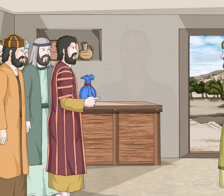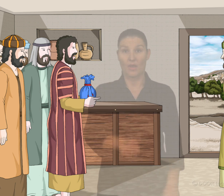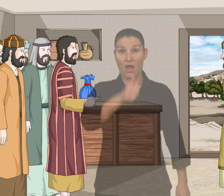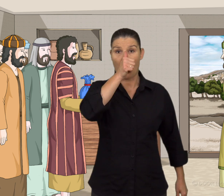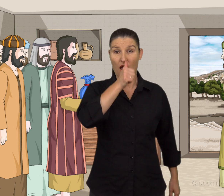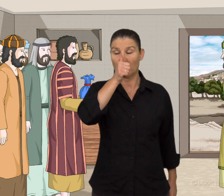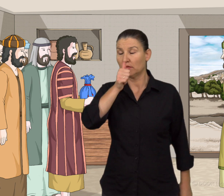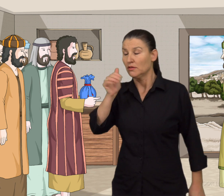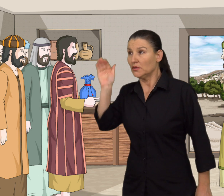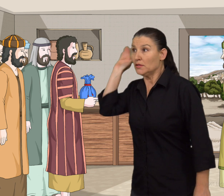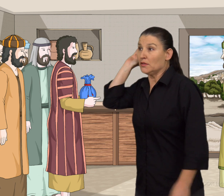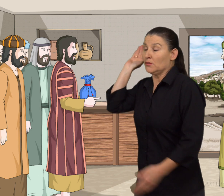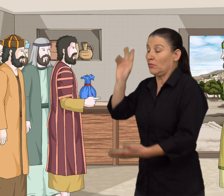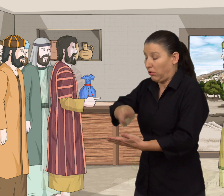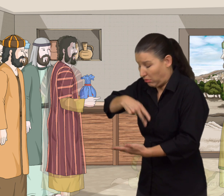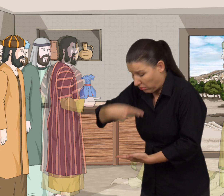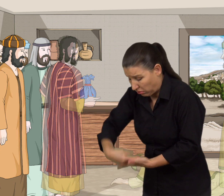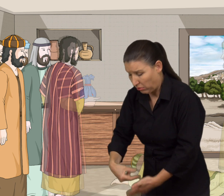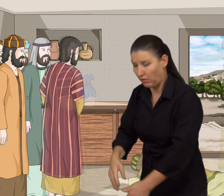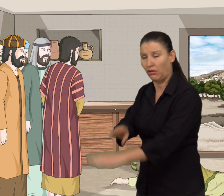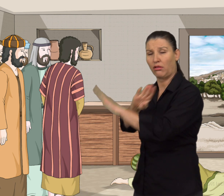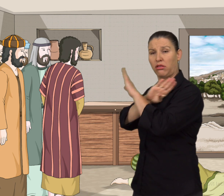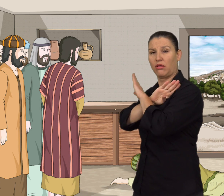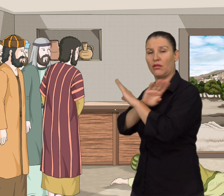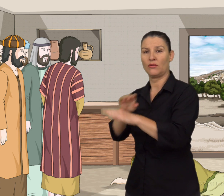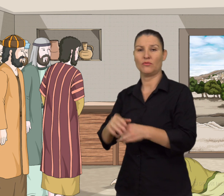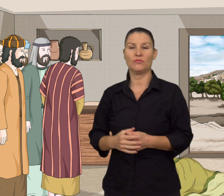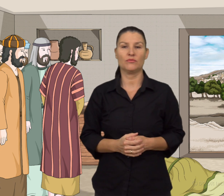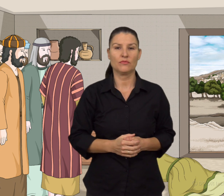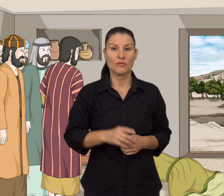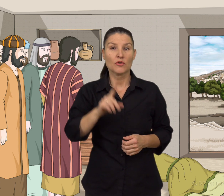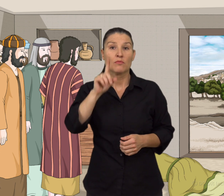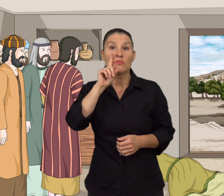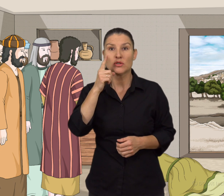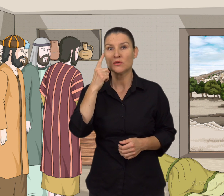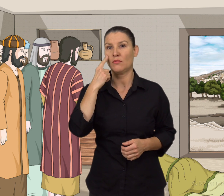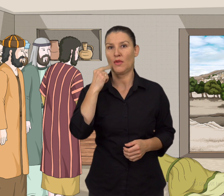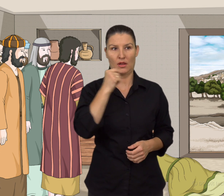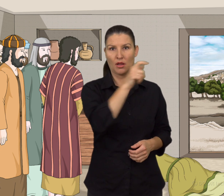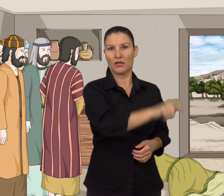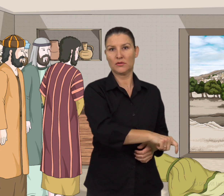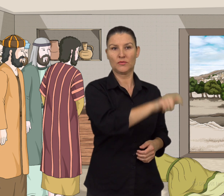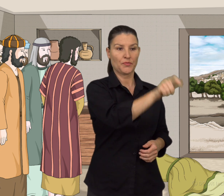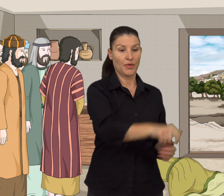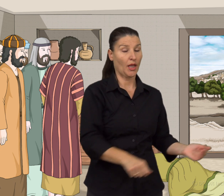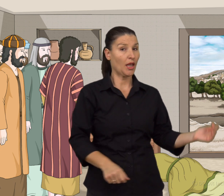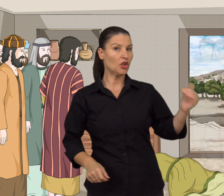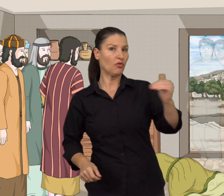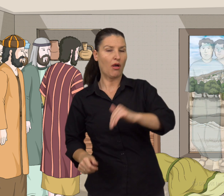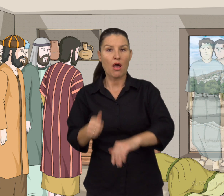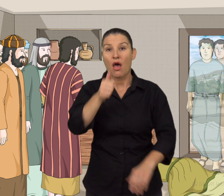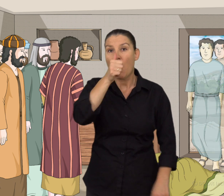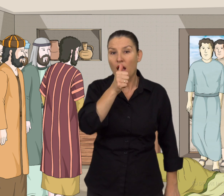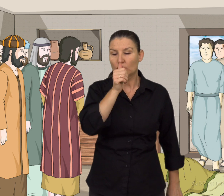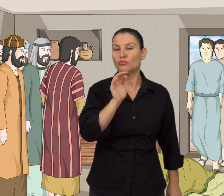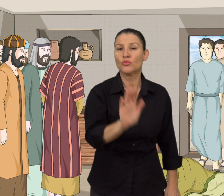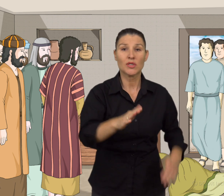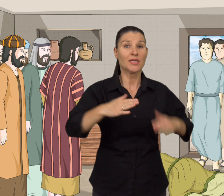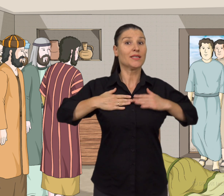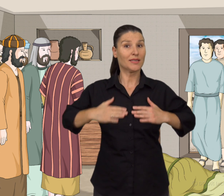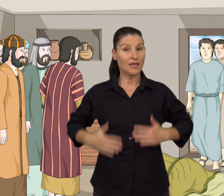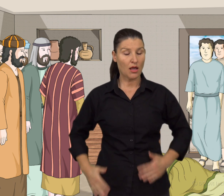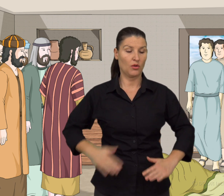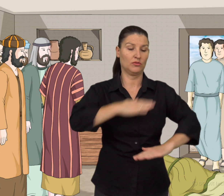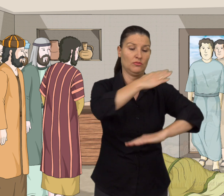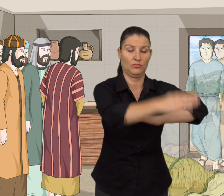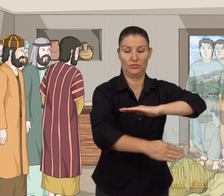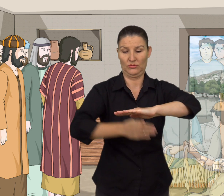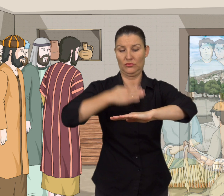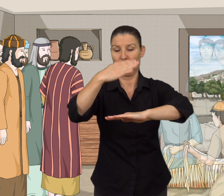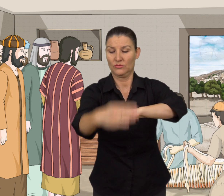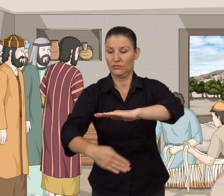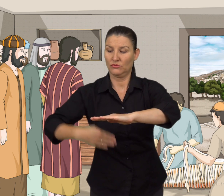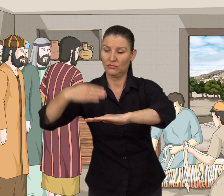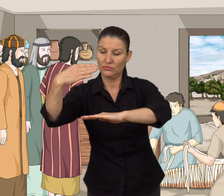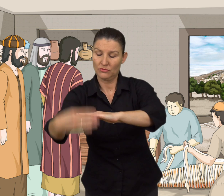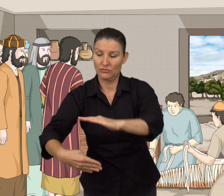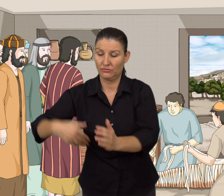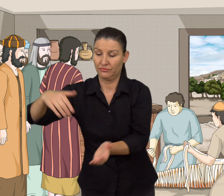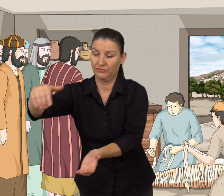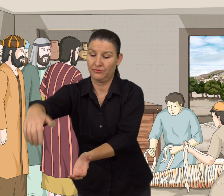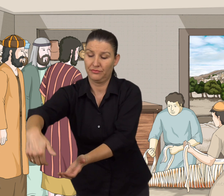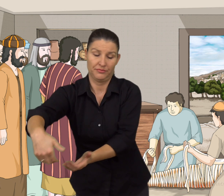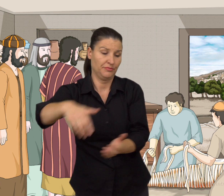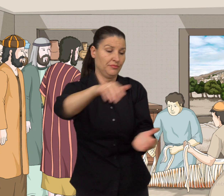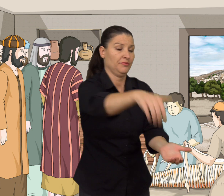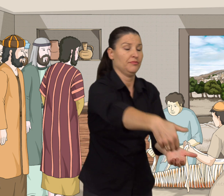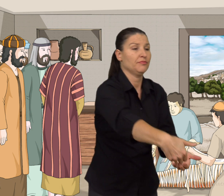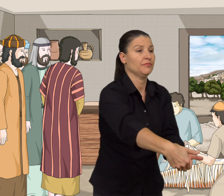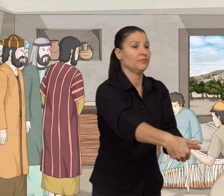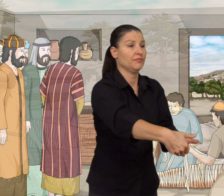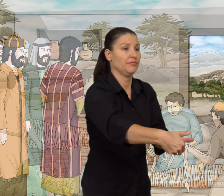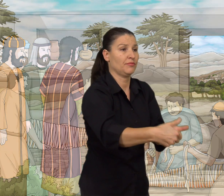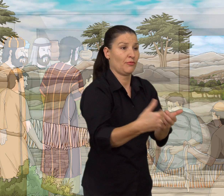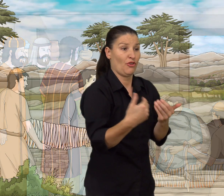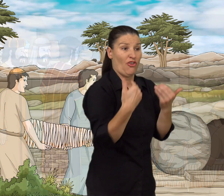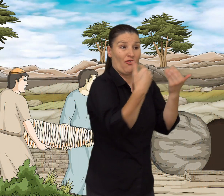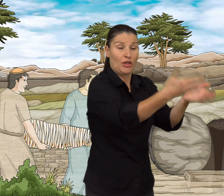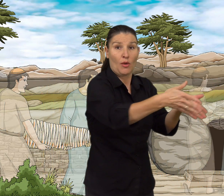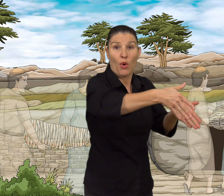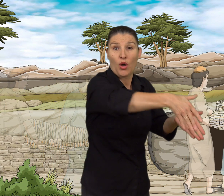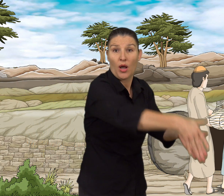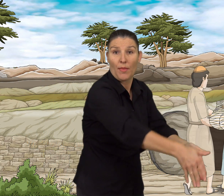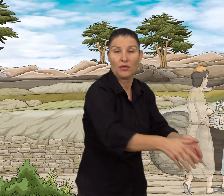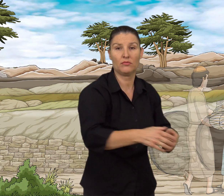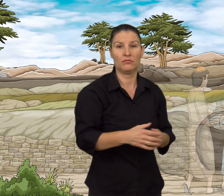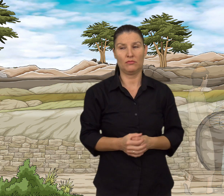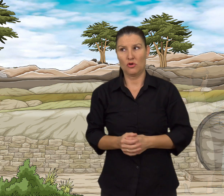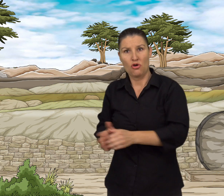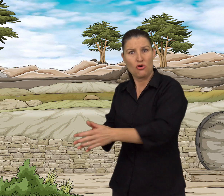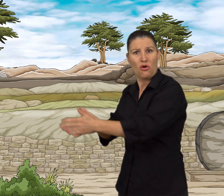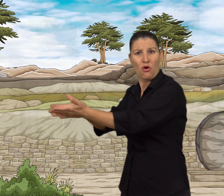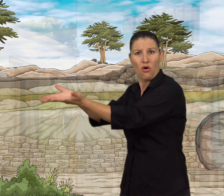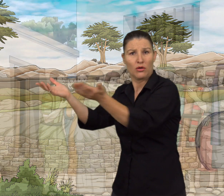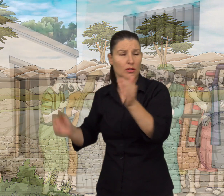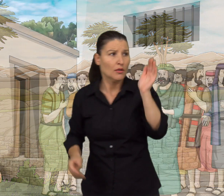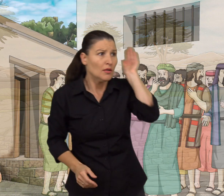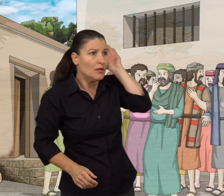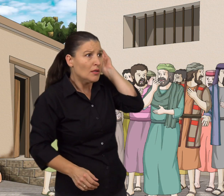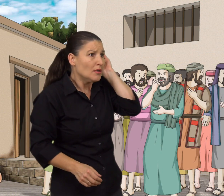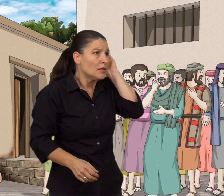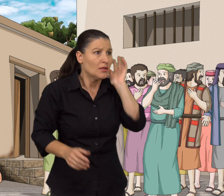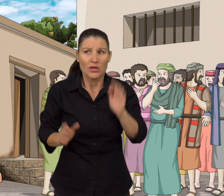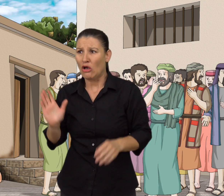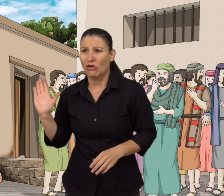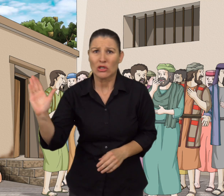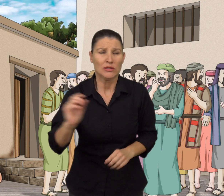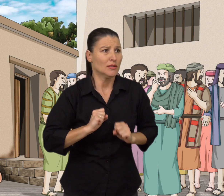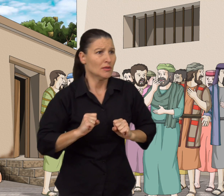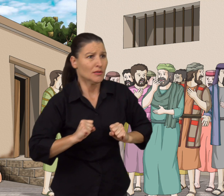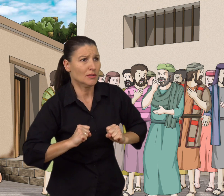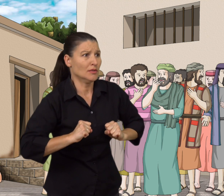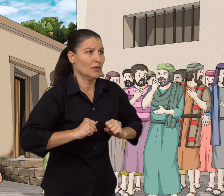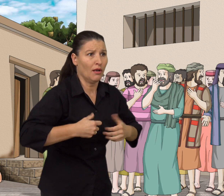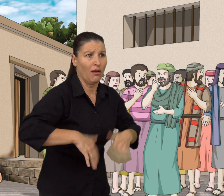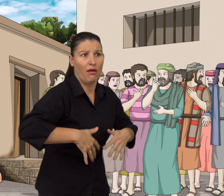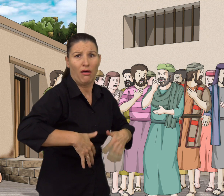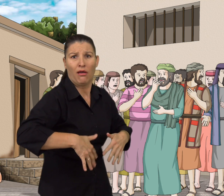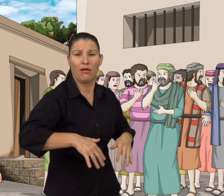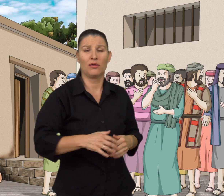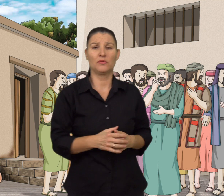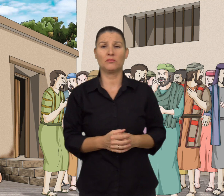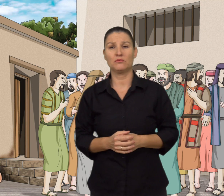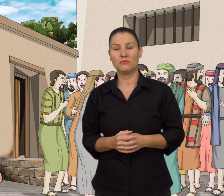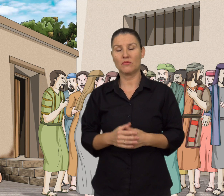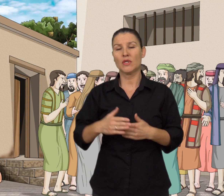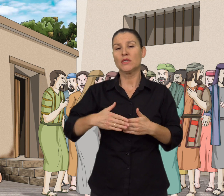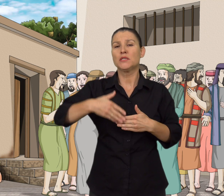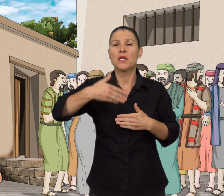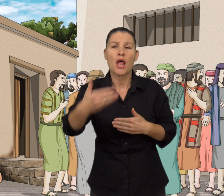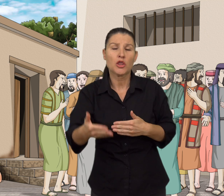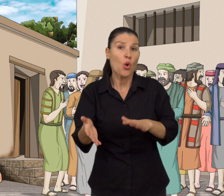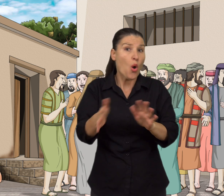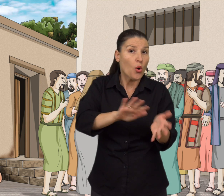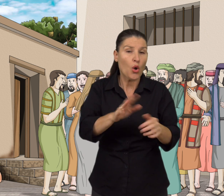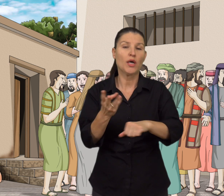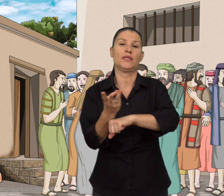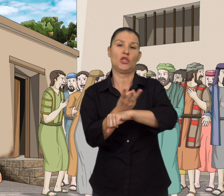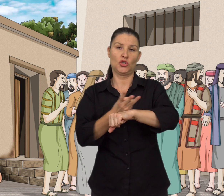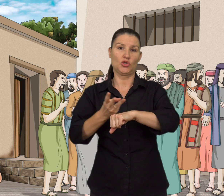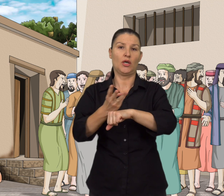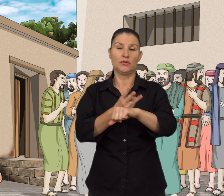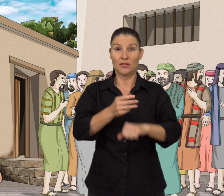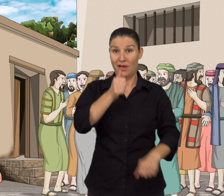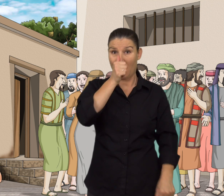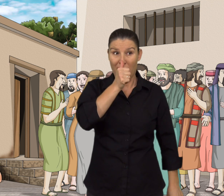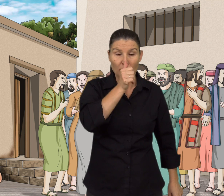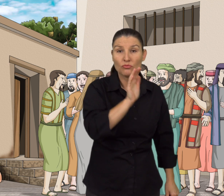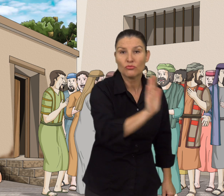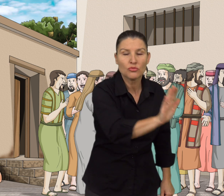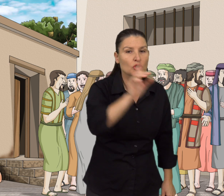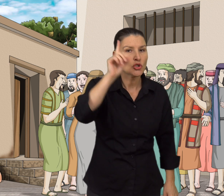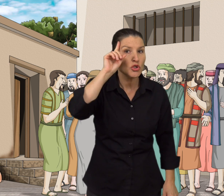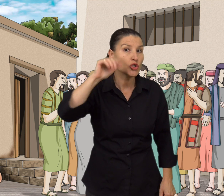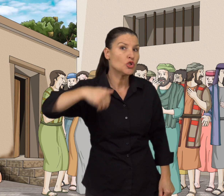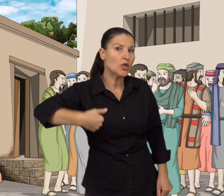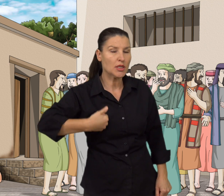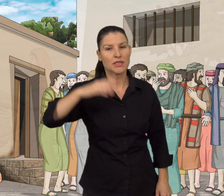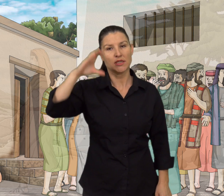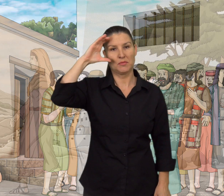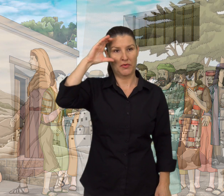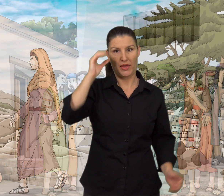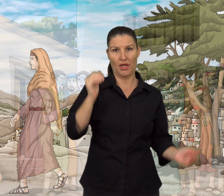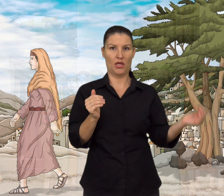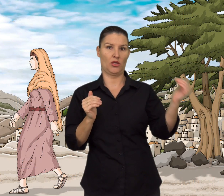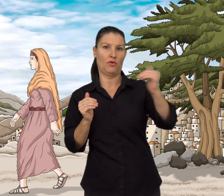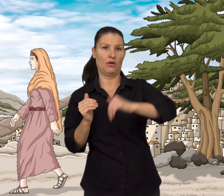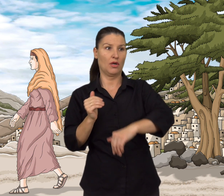On hearing these words, Ananias fell down and died. And great fear came over all who heard what had happened. Then the young men stepped forward, wrapped up his body, and carried him out and buried him.